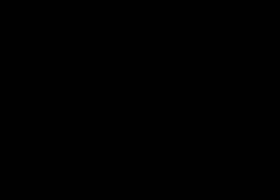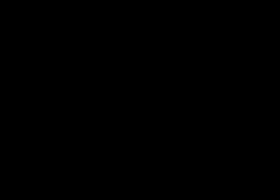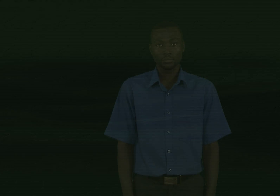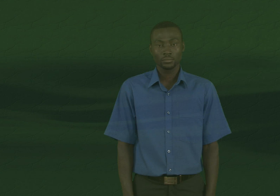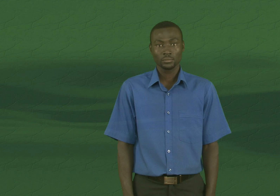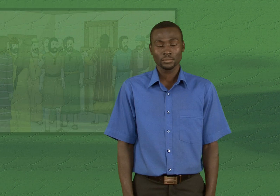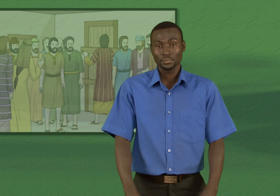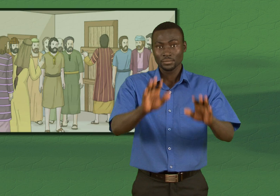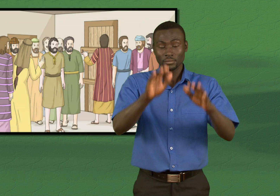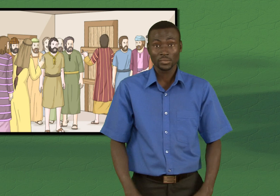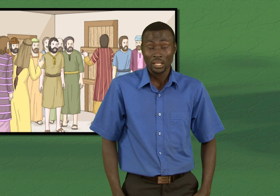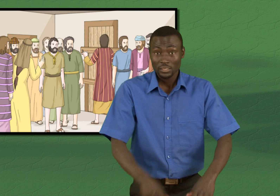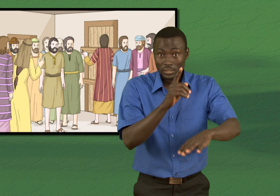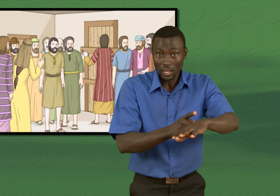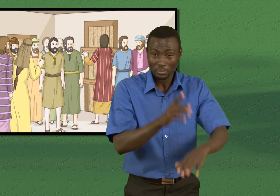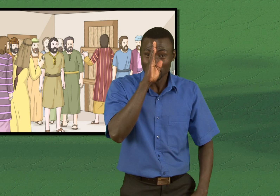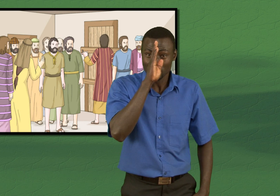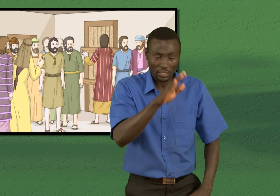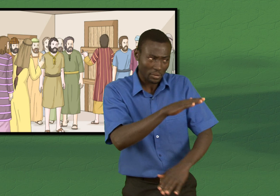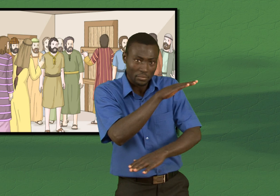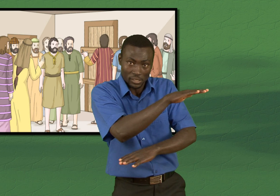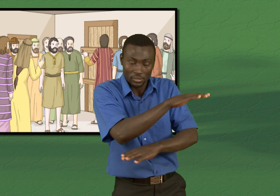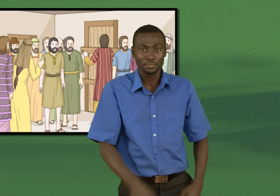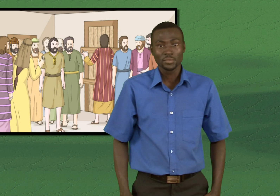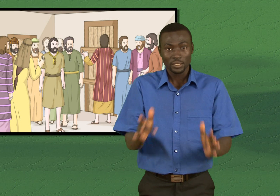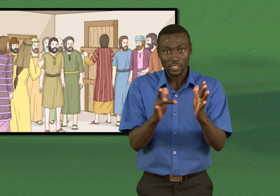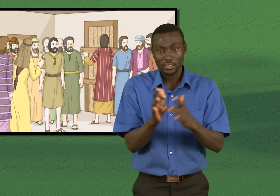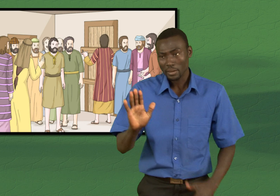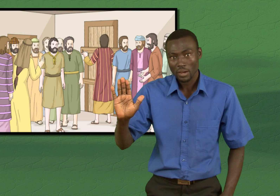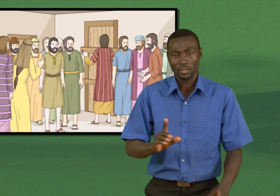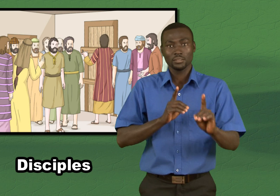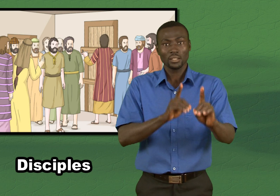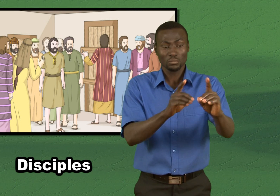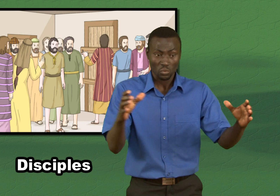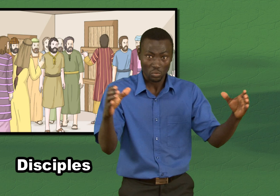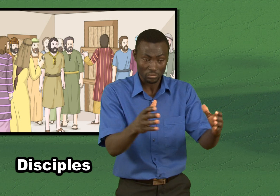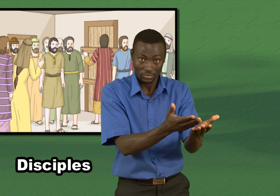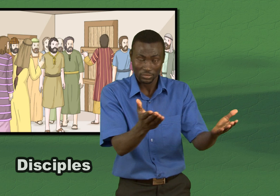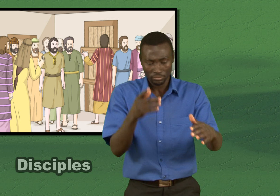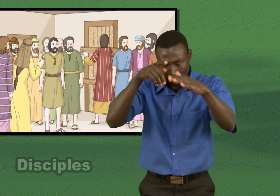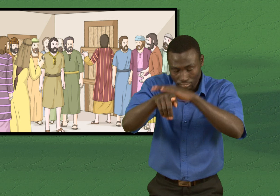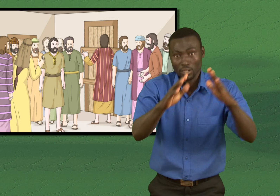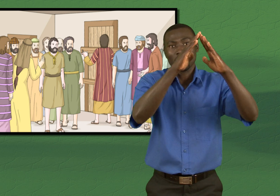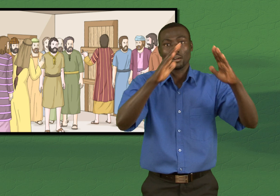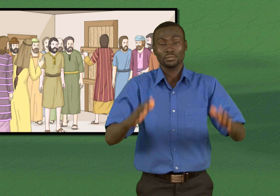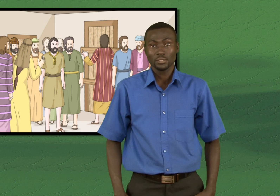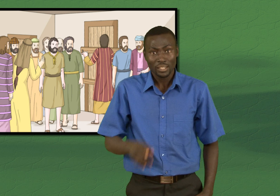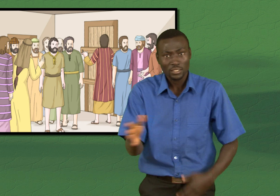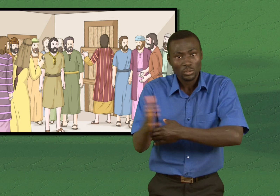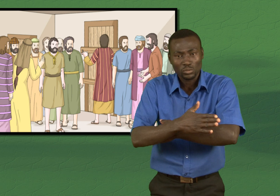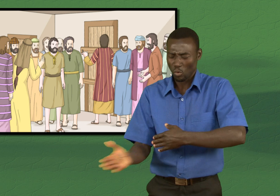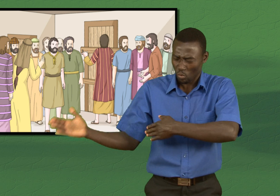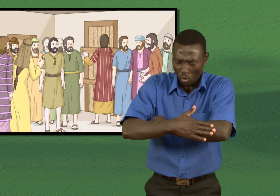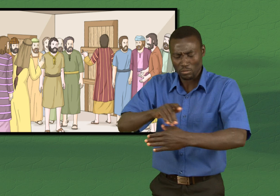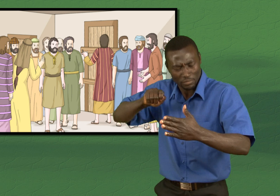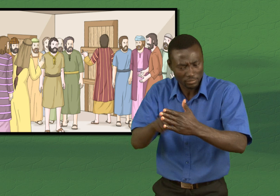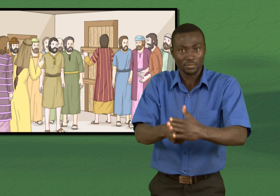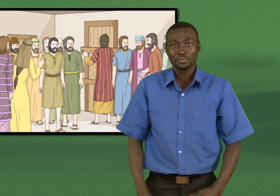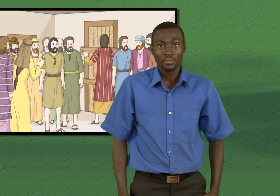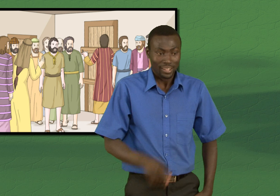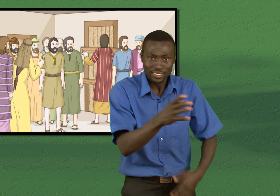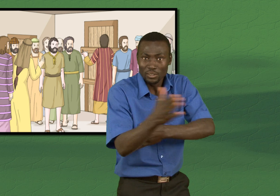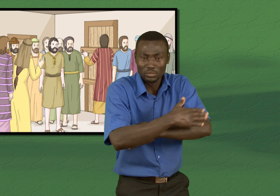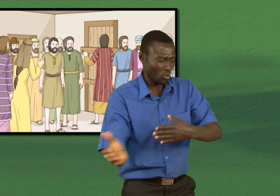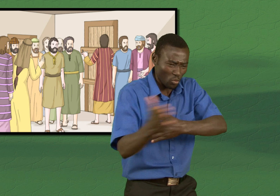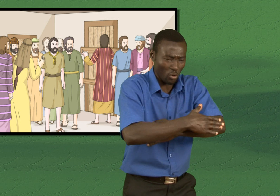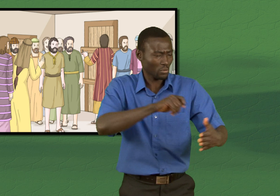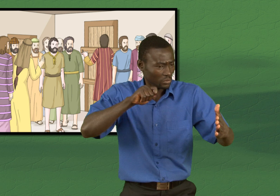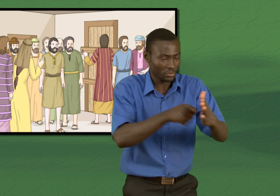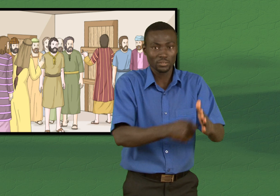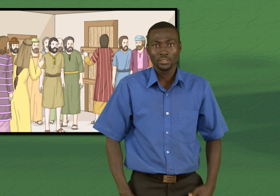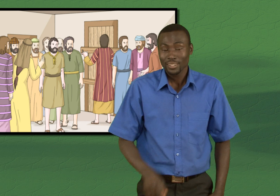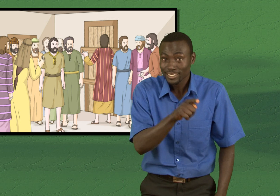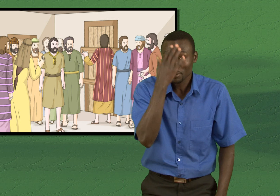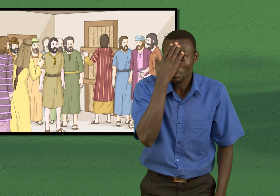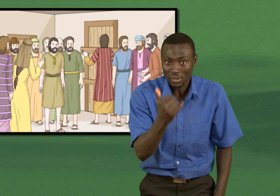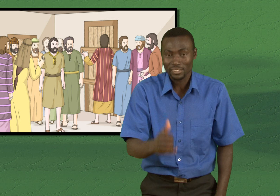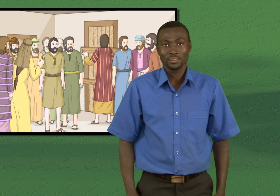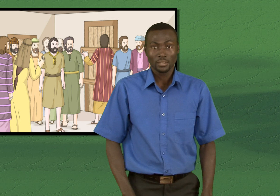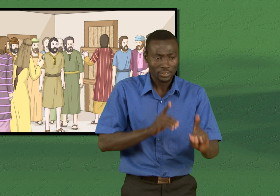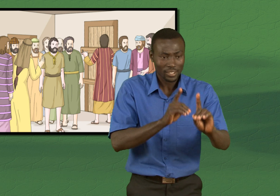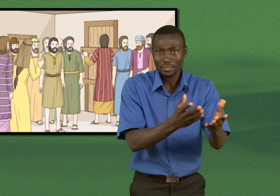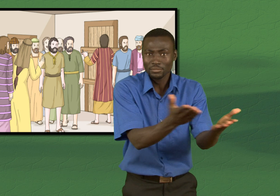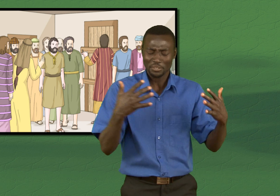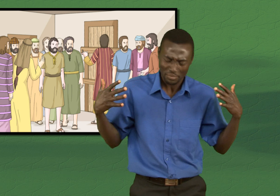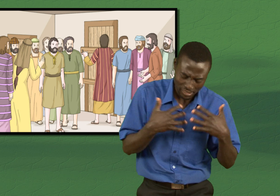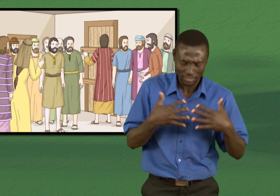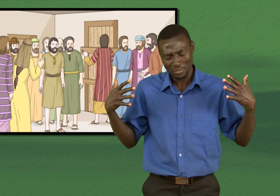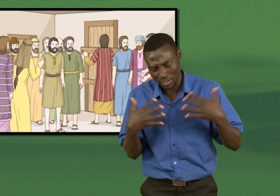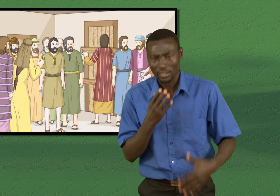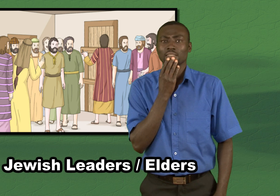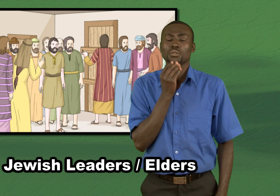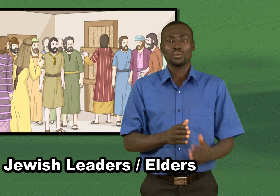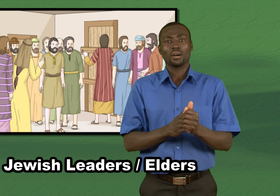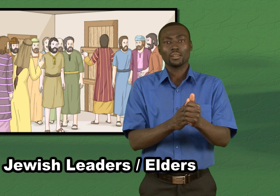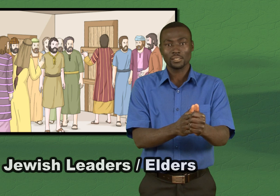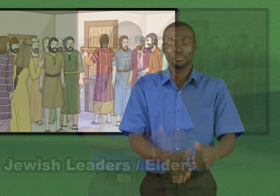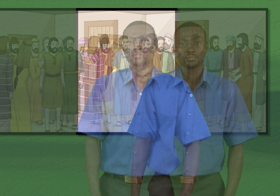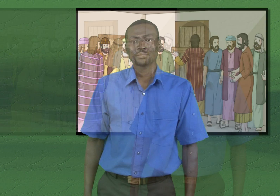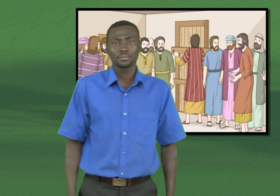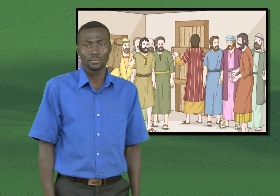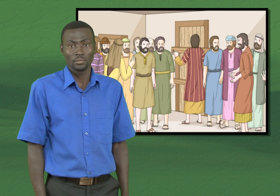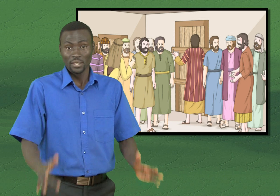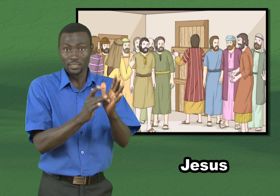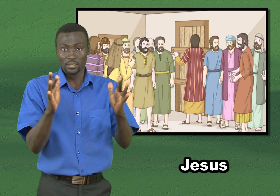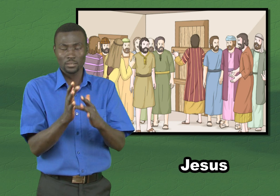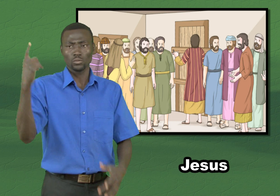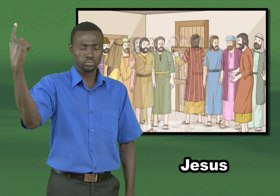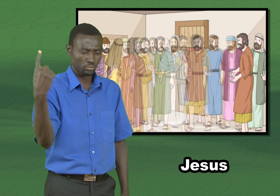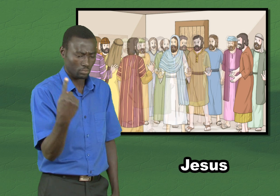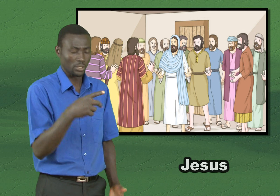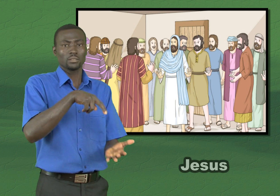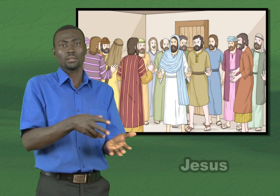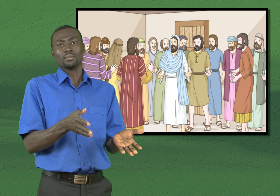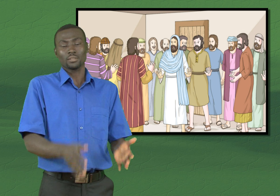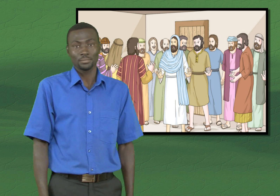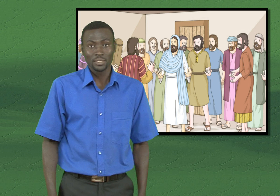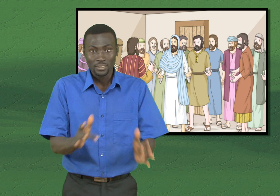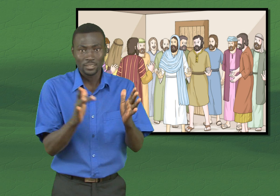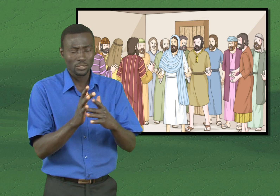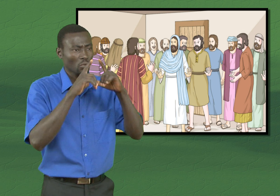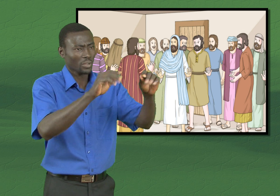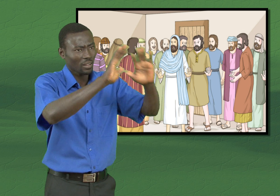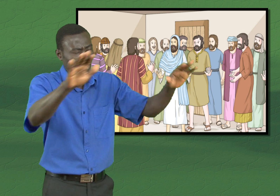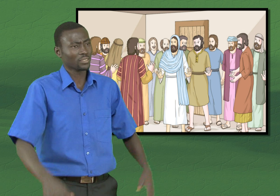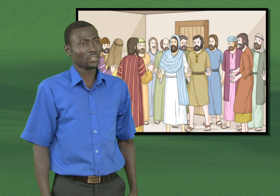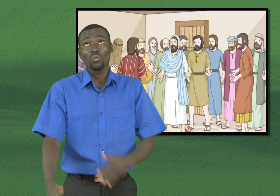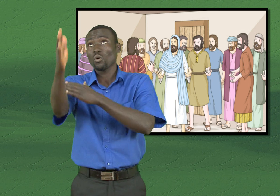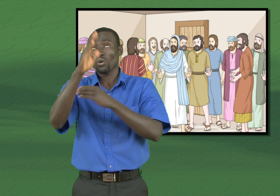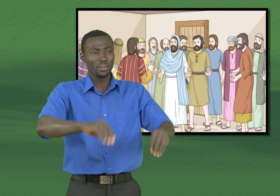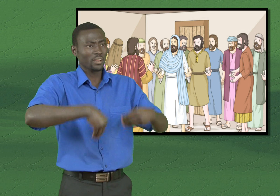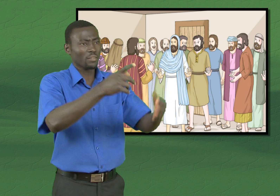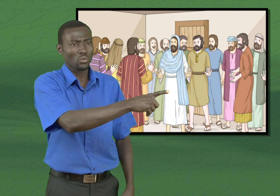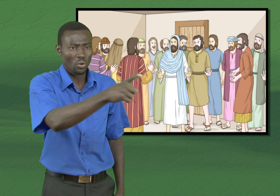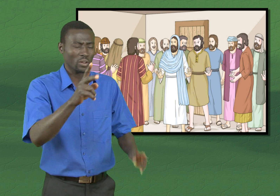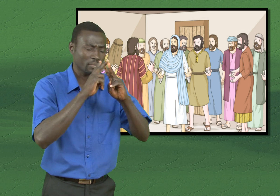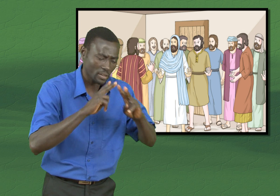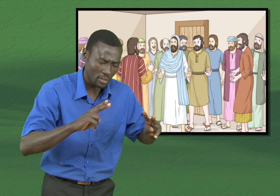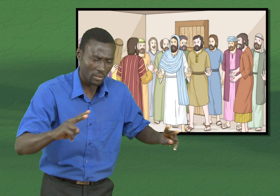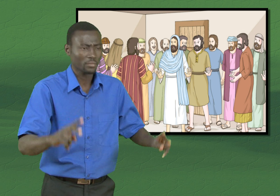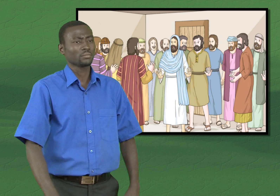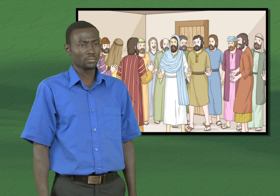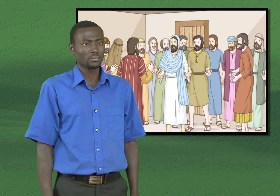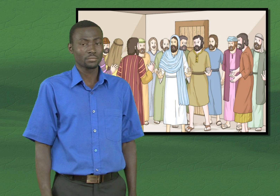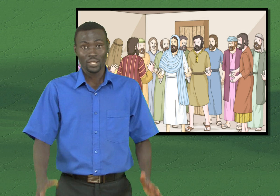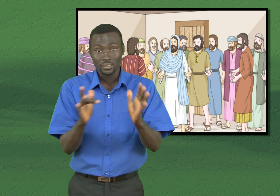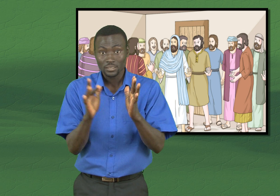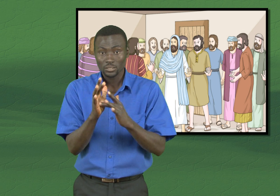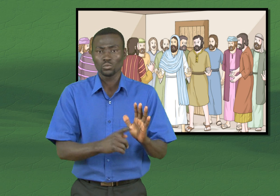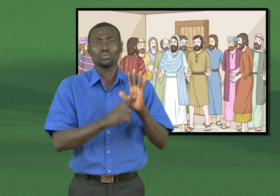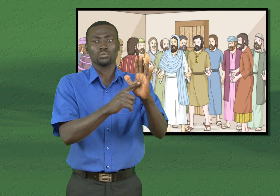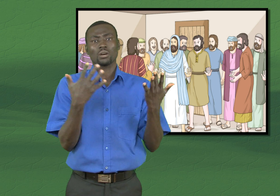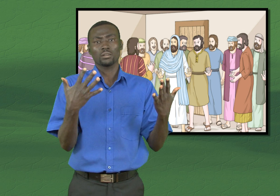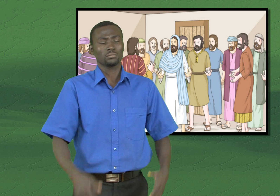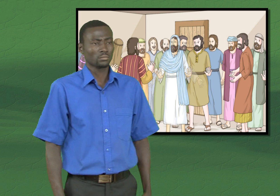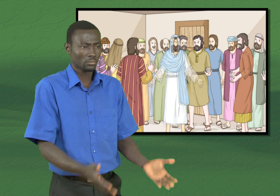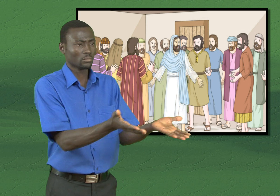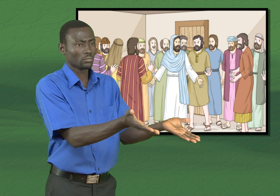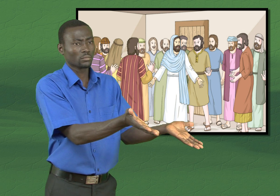It was the first day of the week, and that very evening, while the disciples were together with the doors locked for fear of the Jews, Jesus came and stood among them.